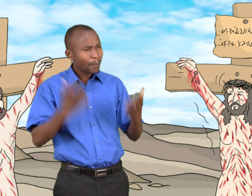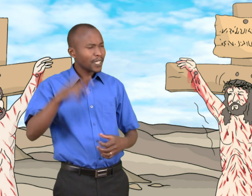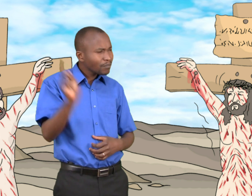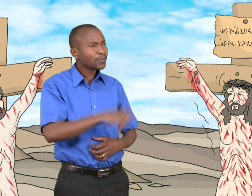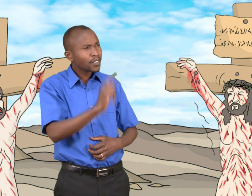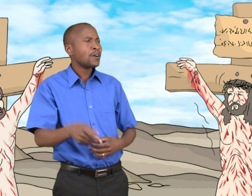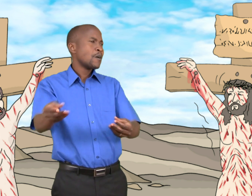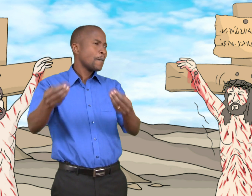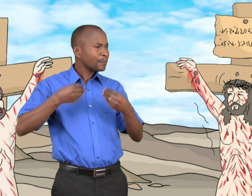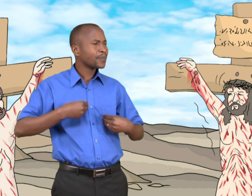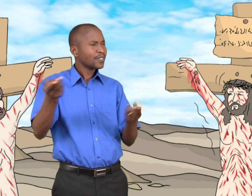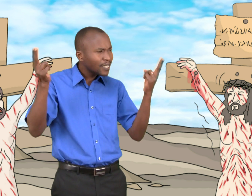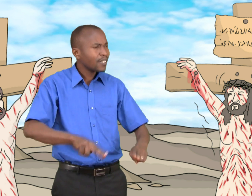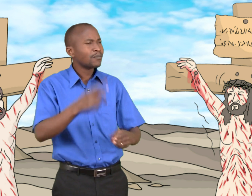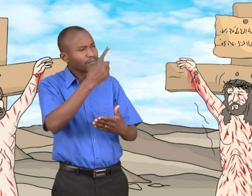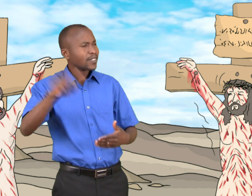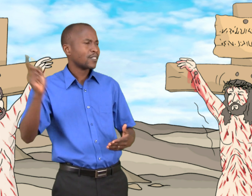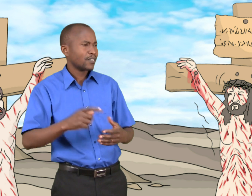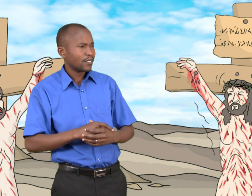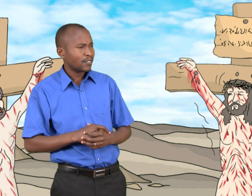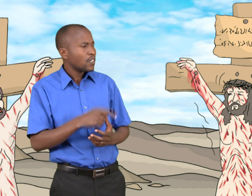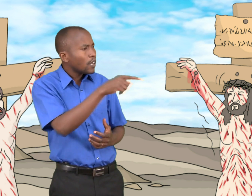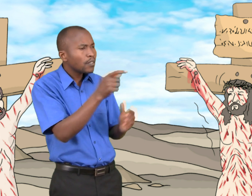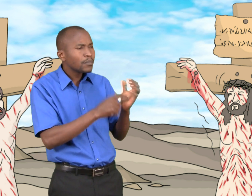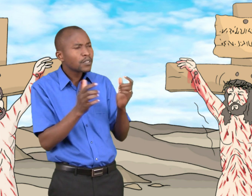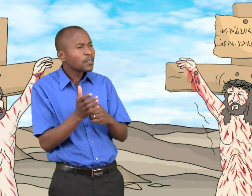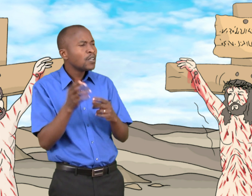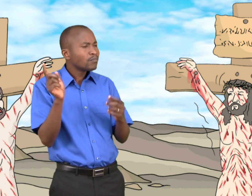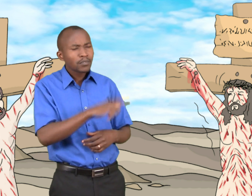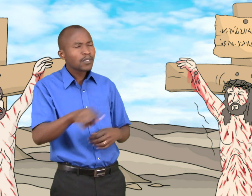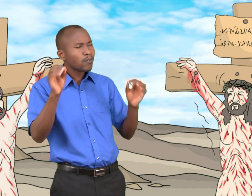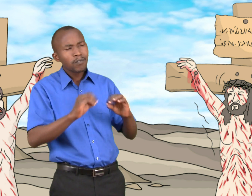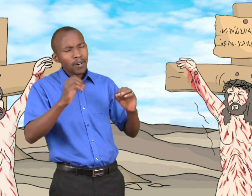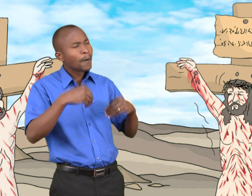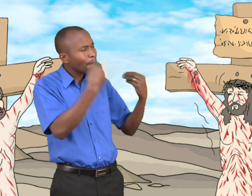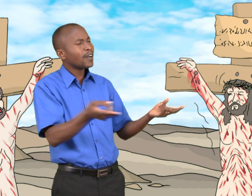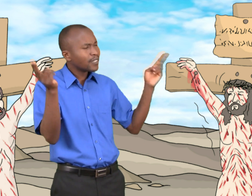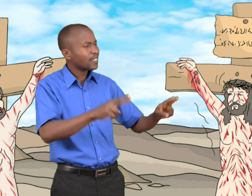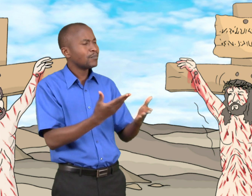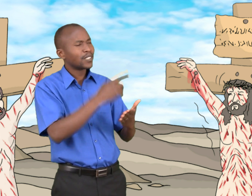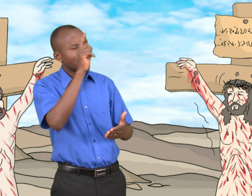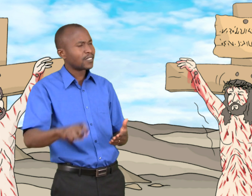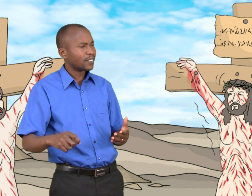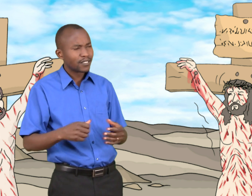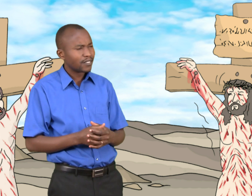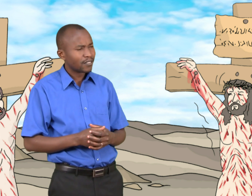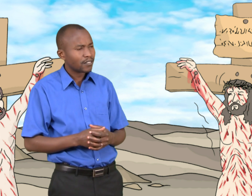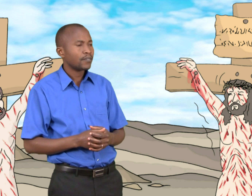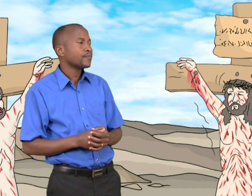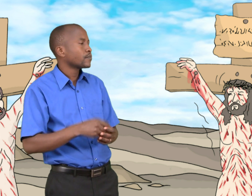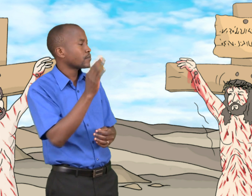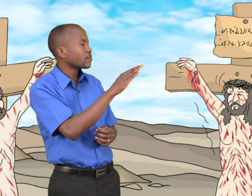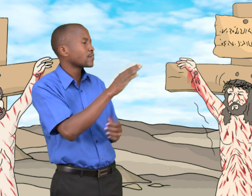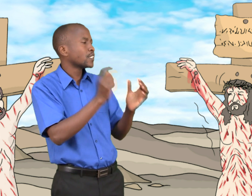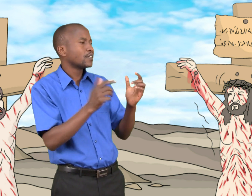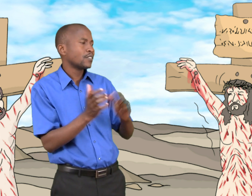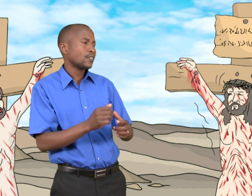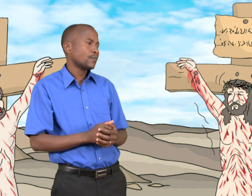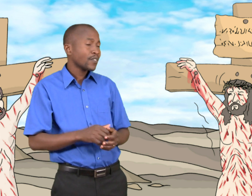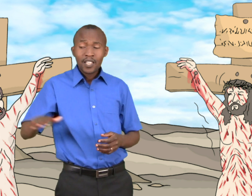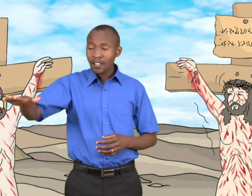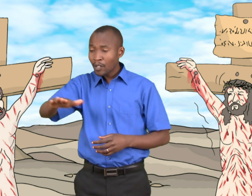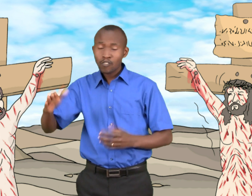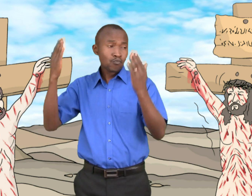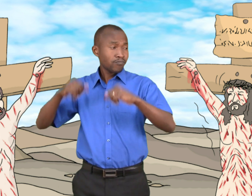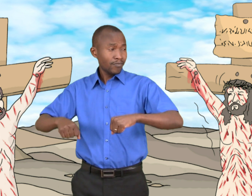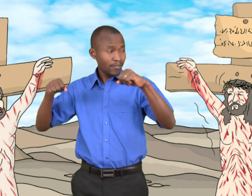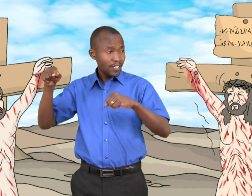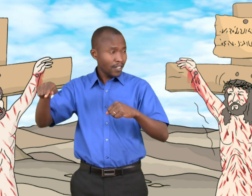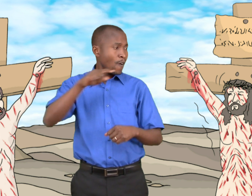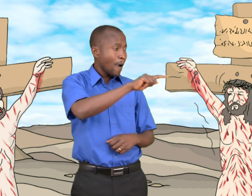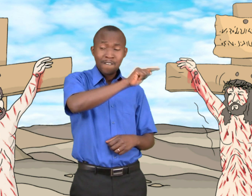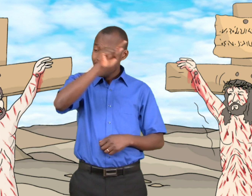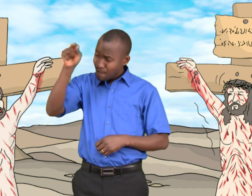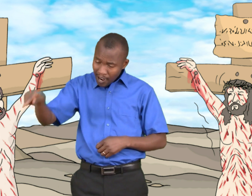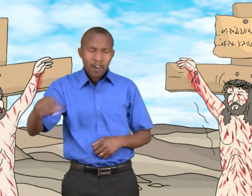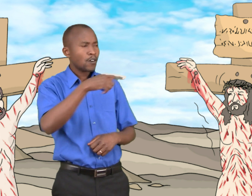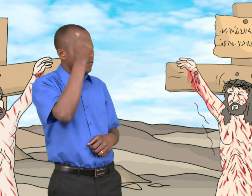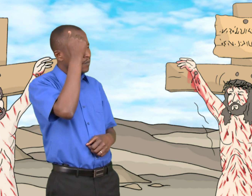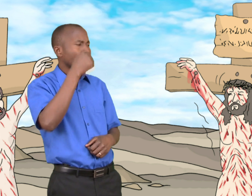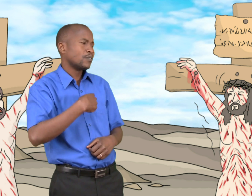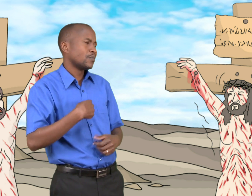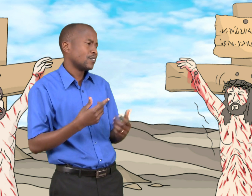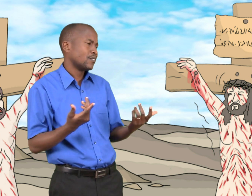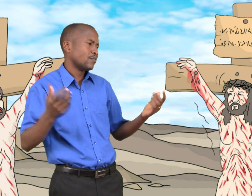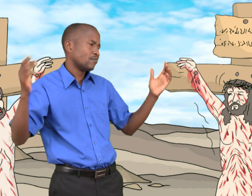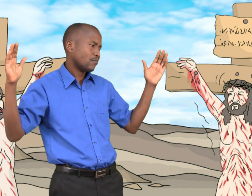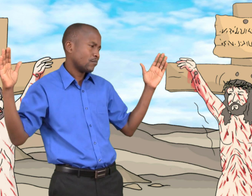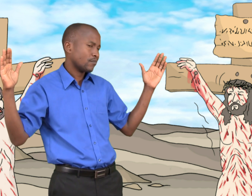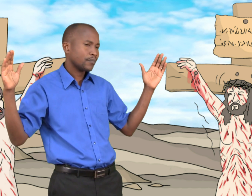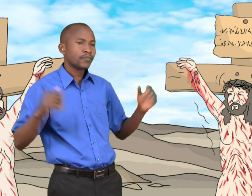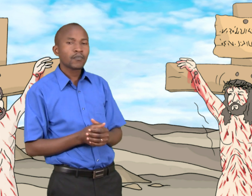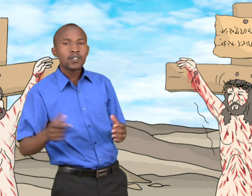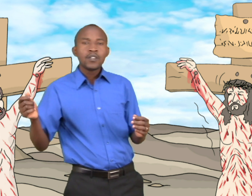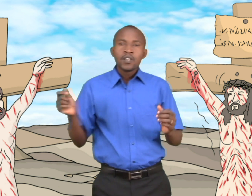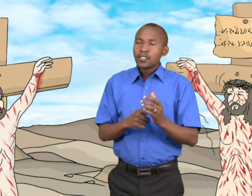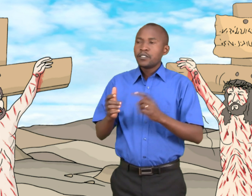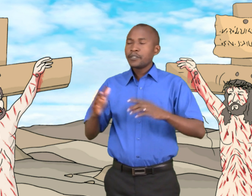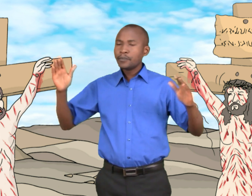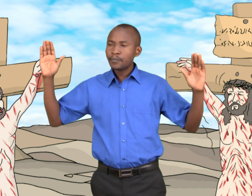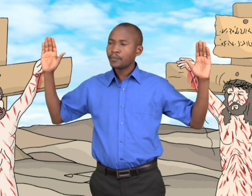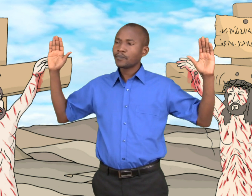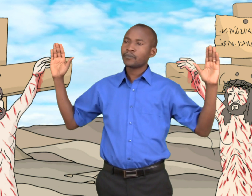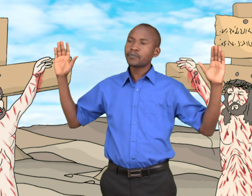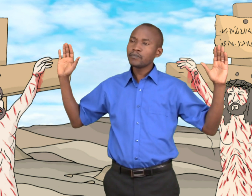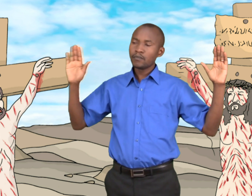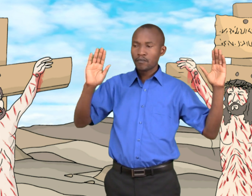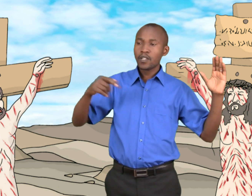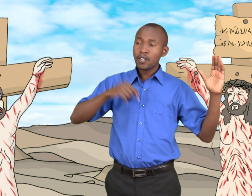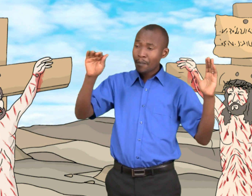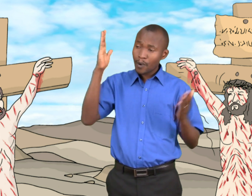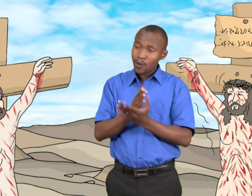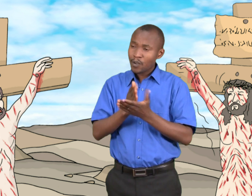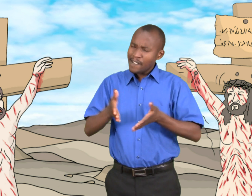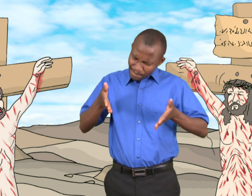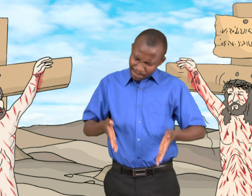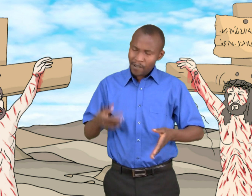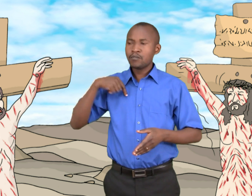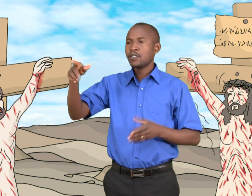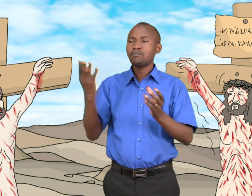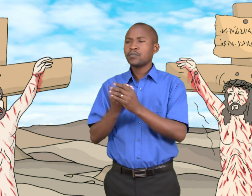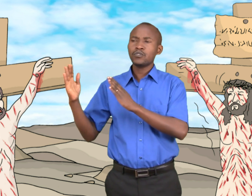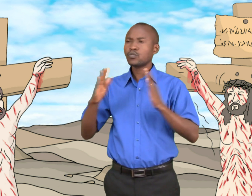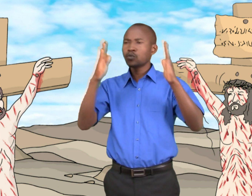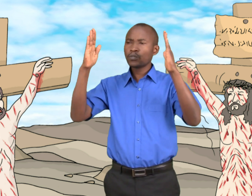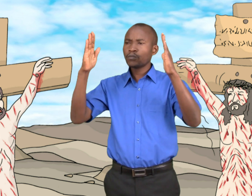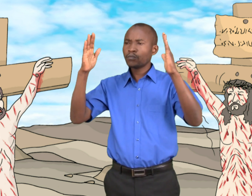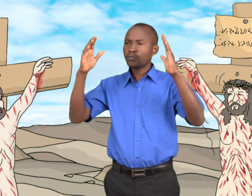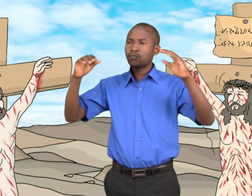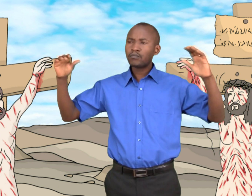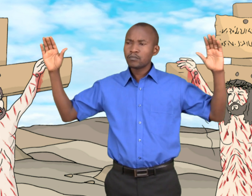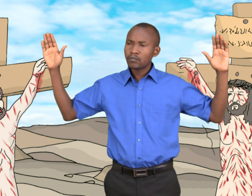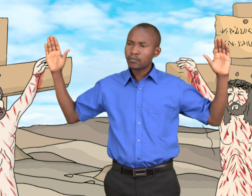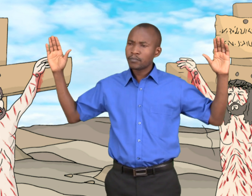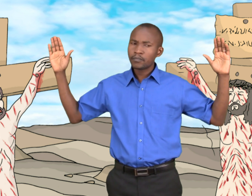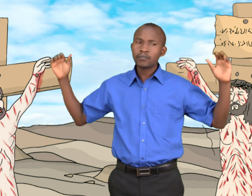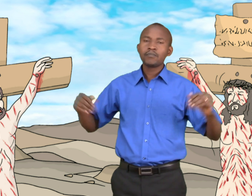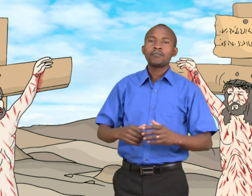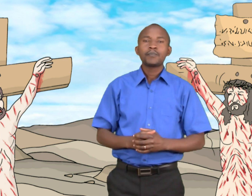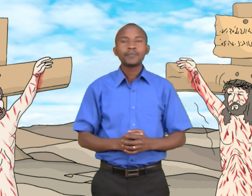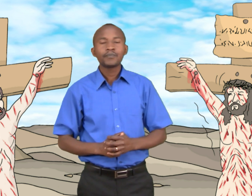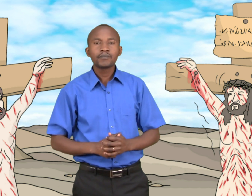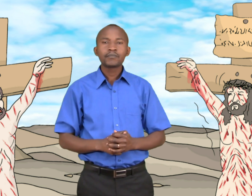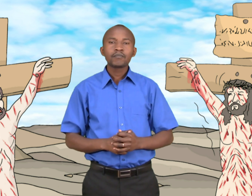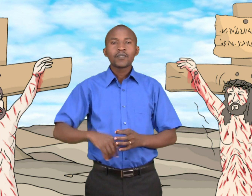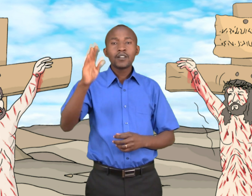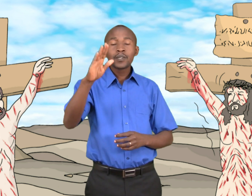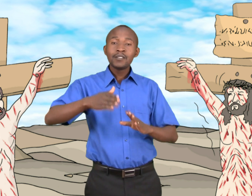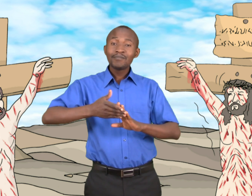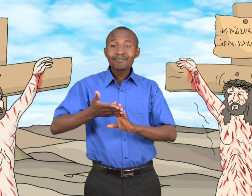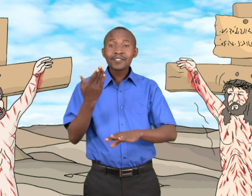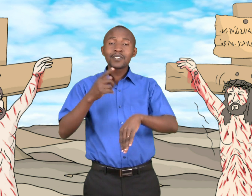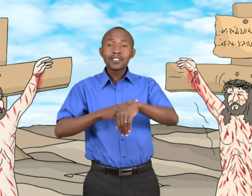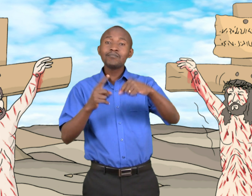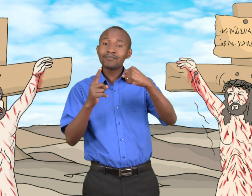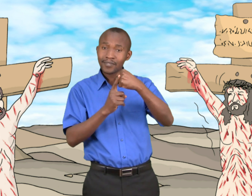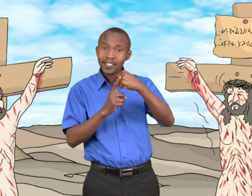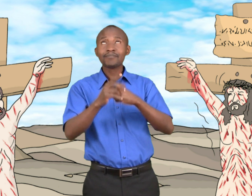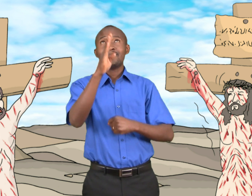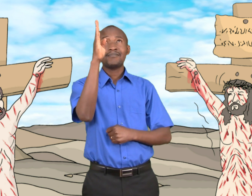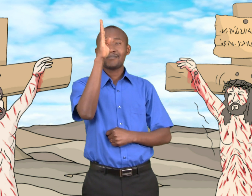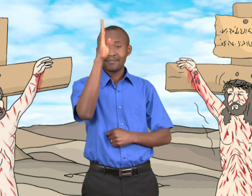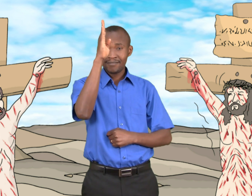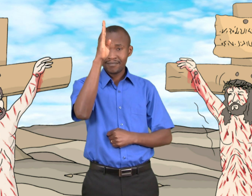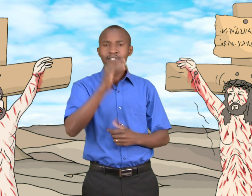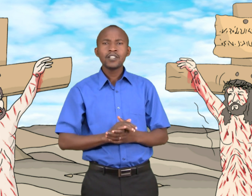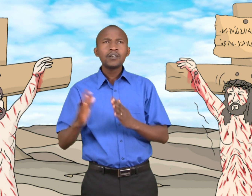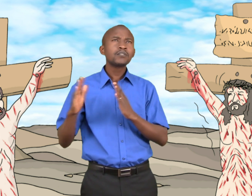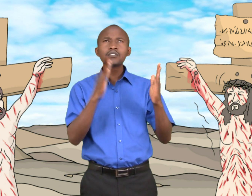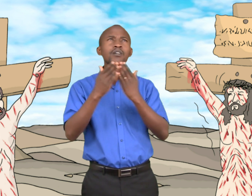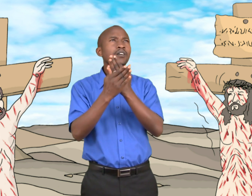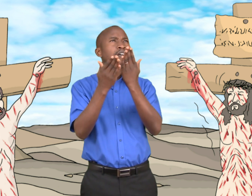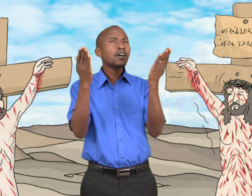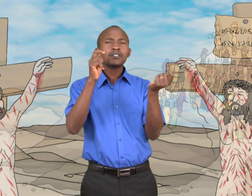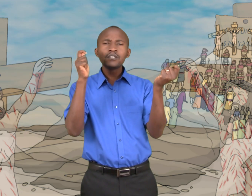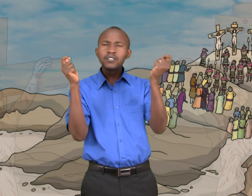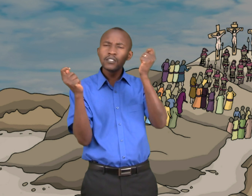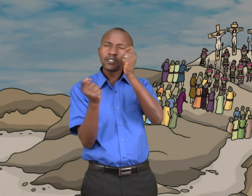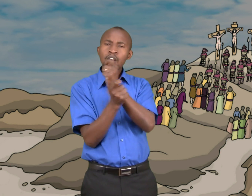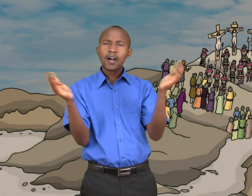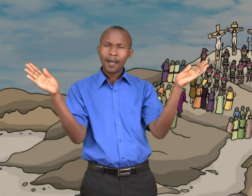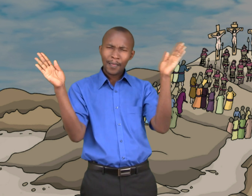Let God deliver Him now if He wants Him.